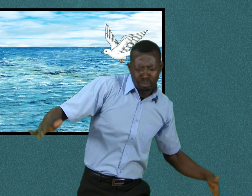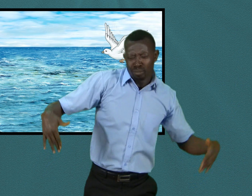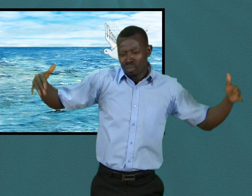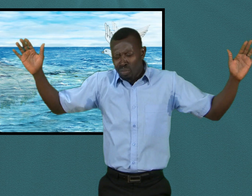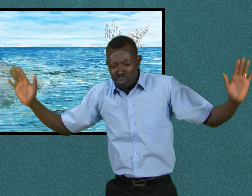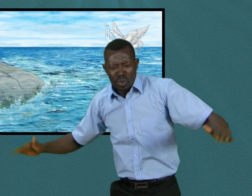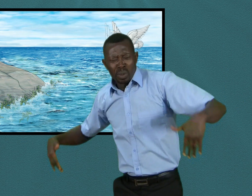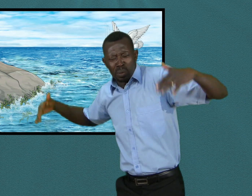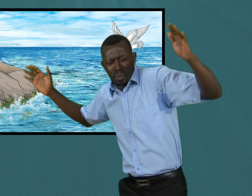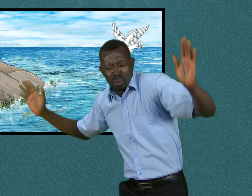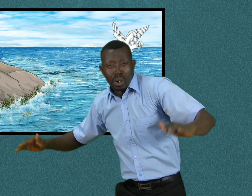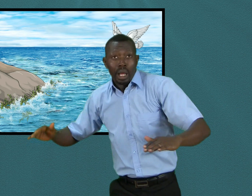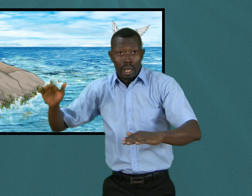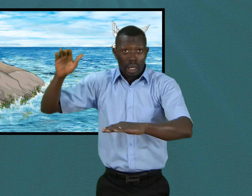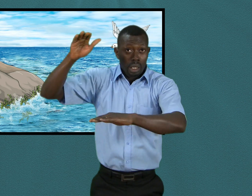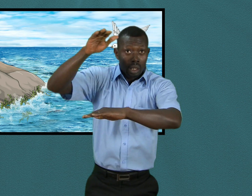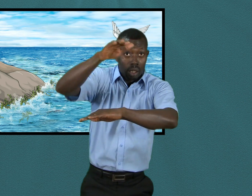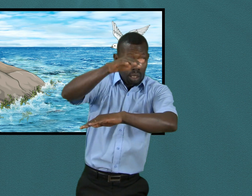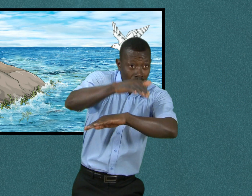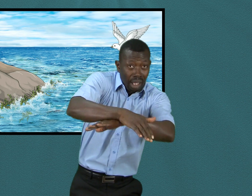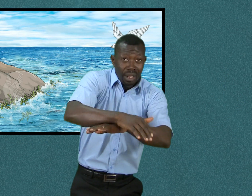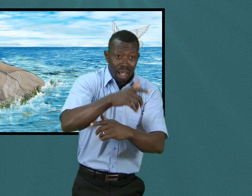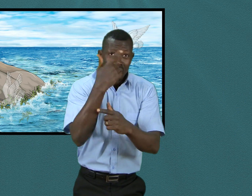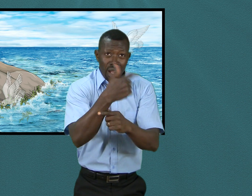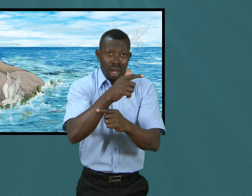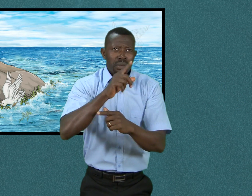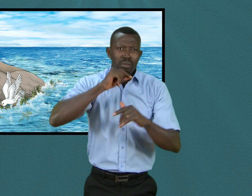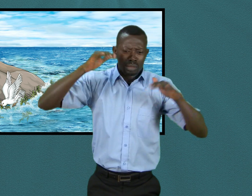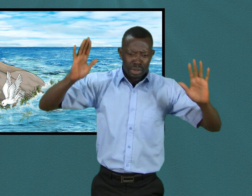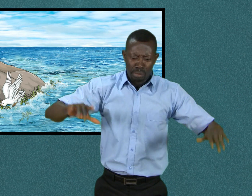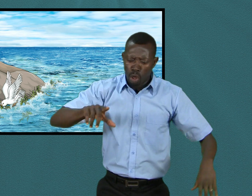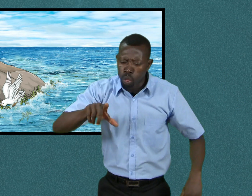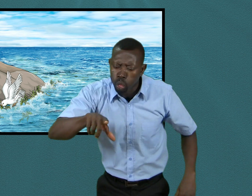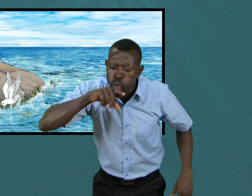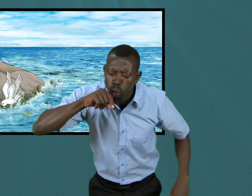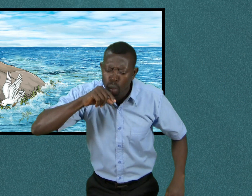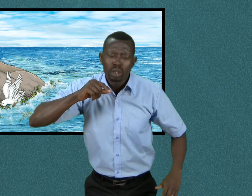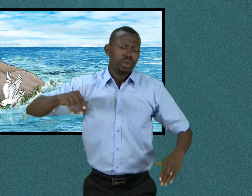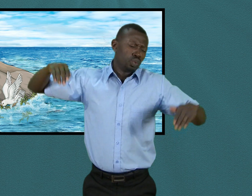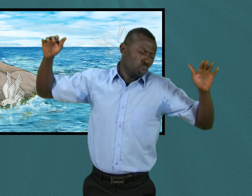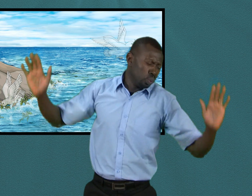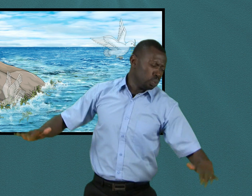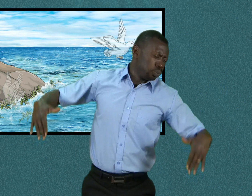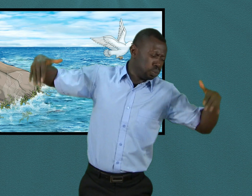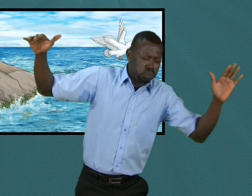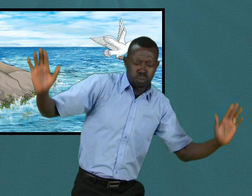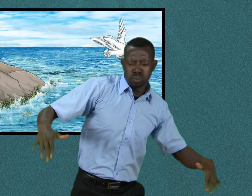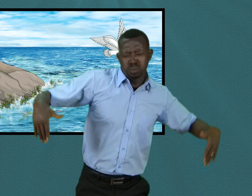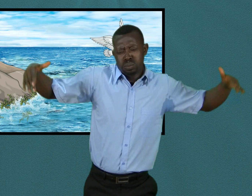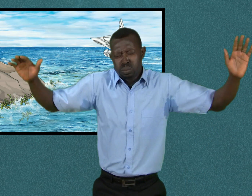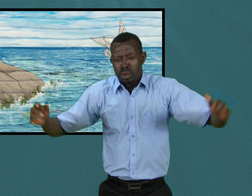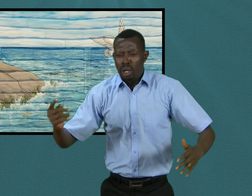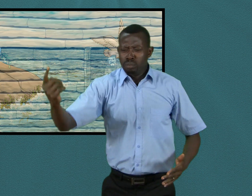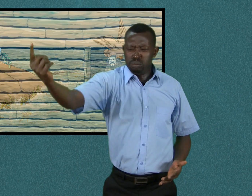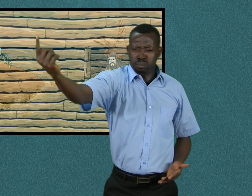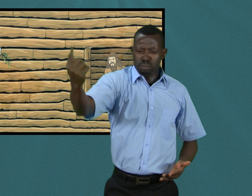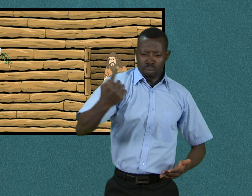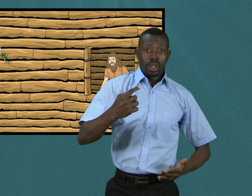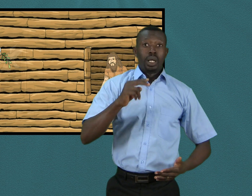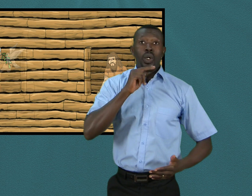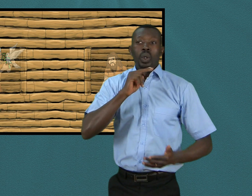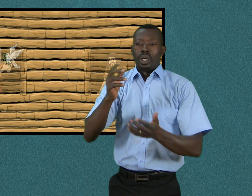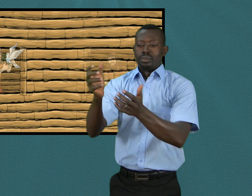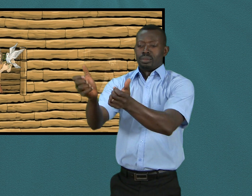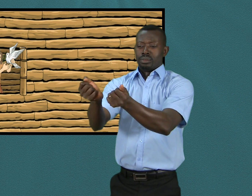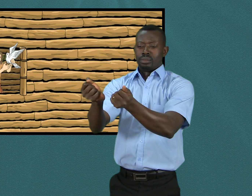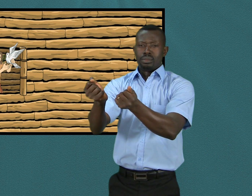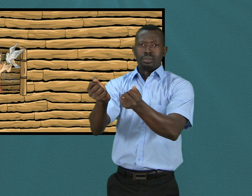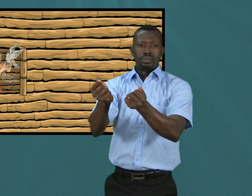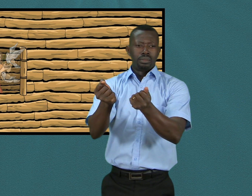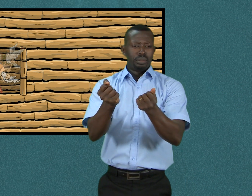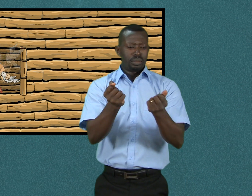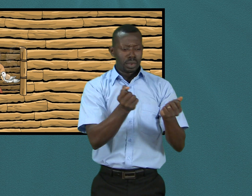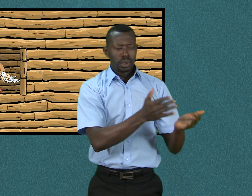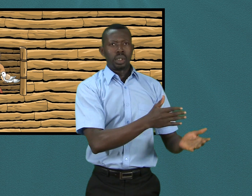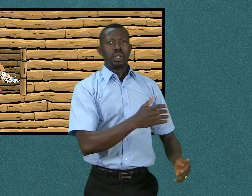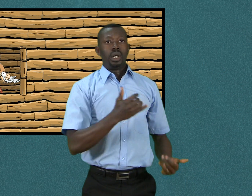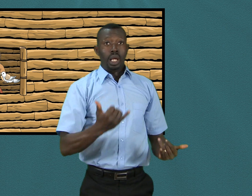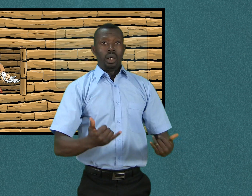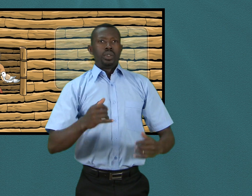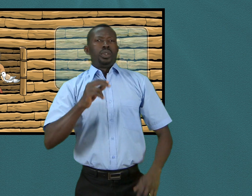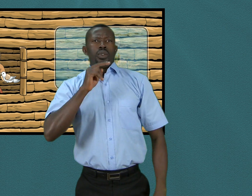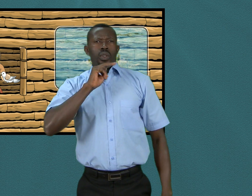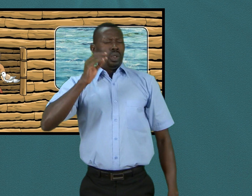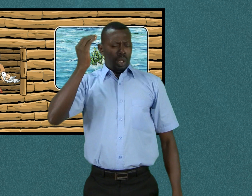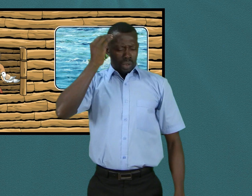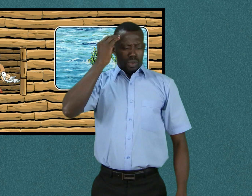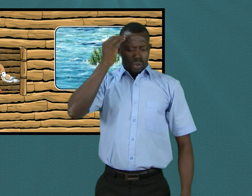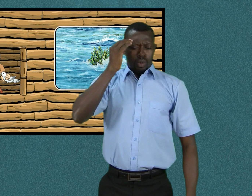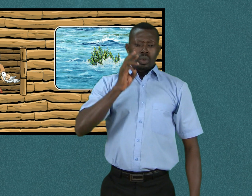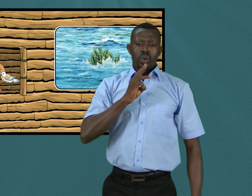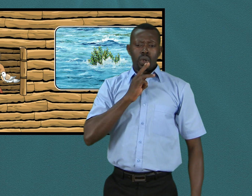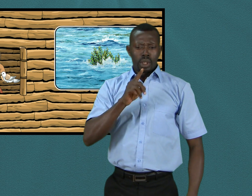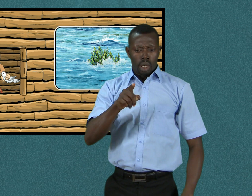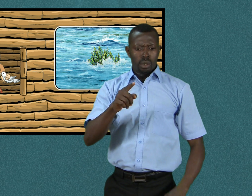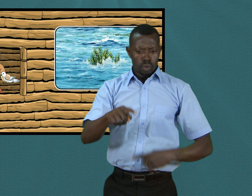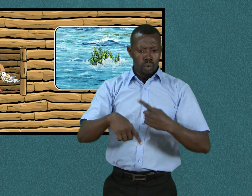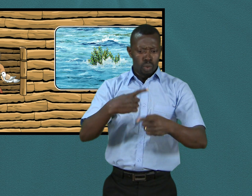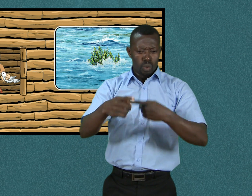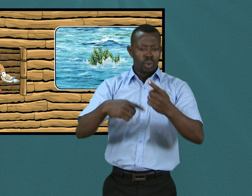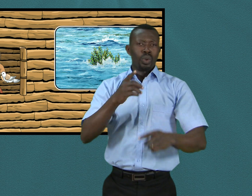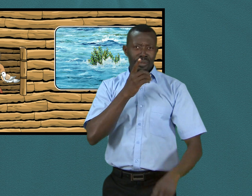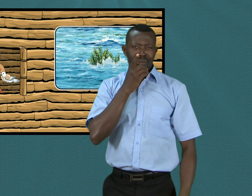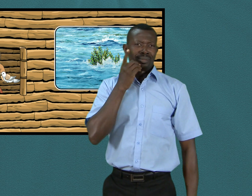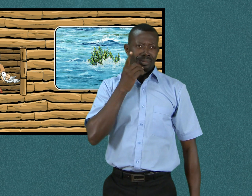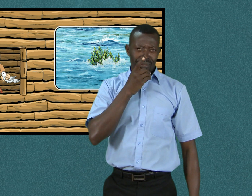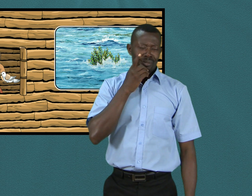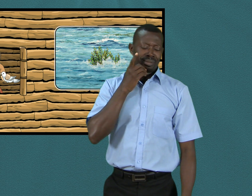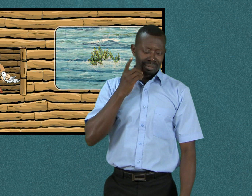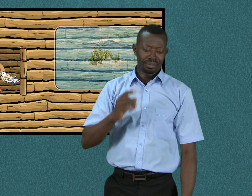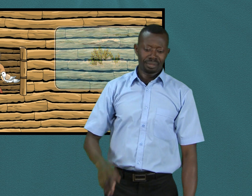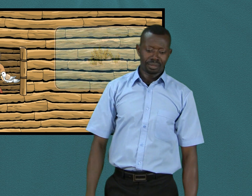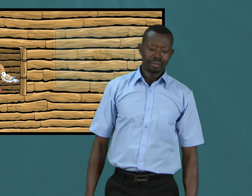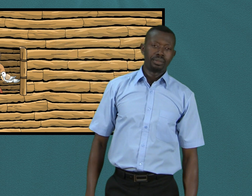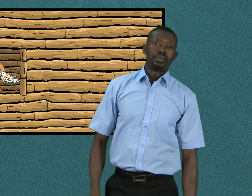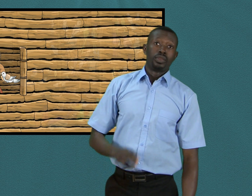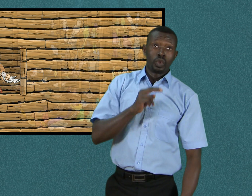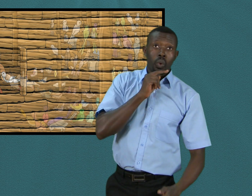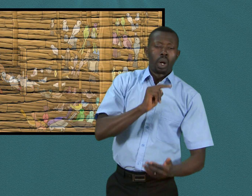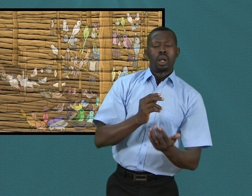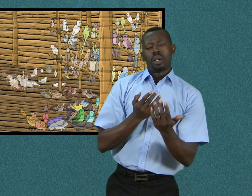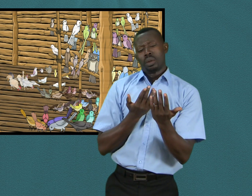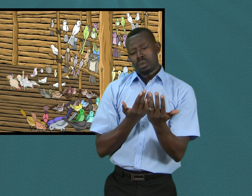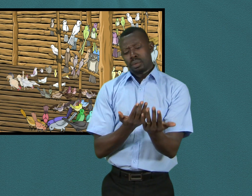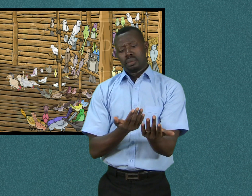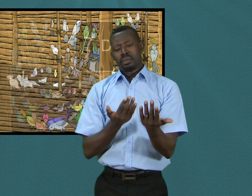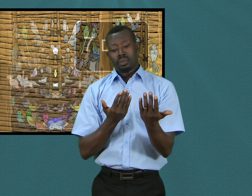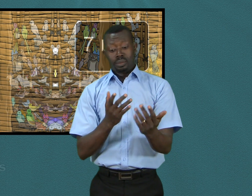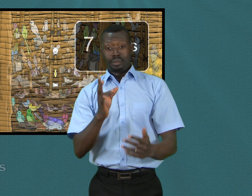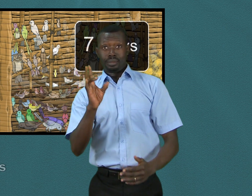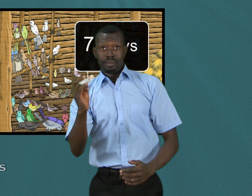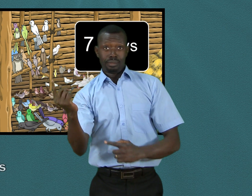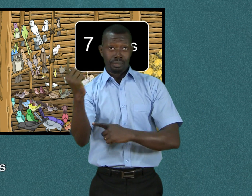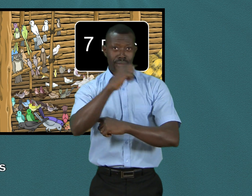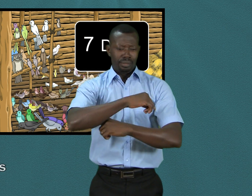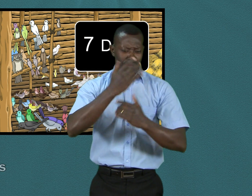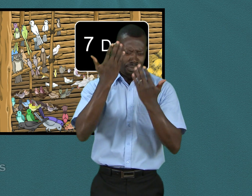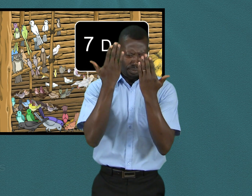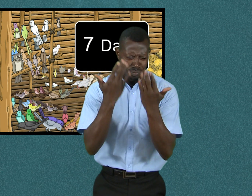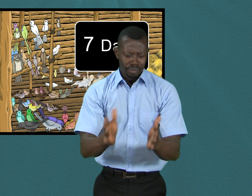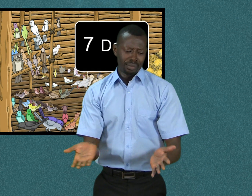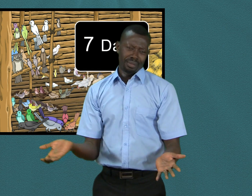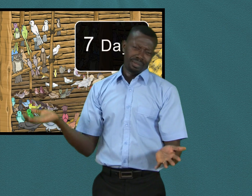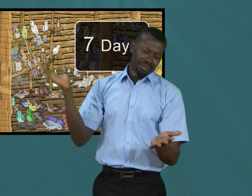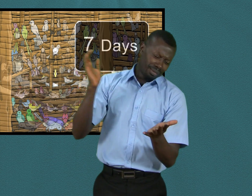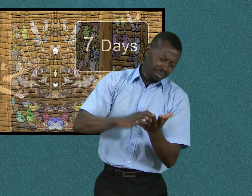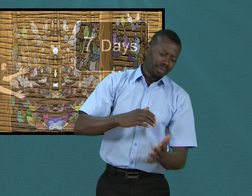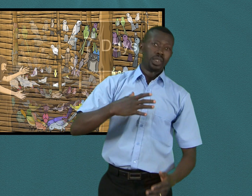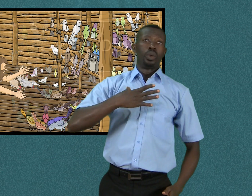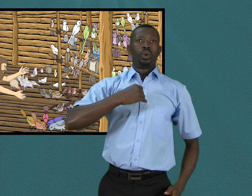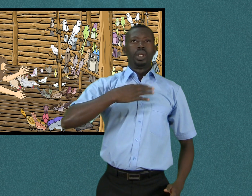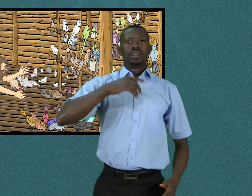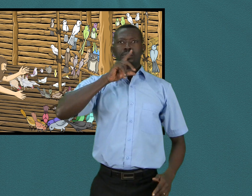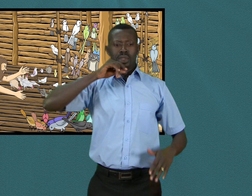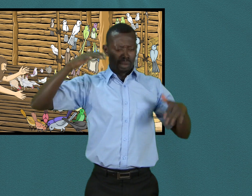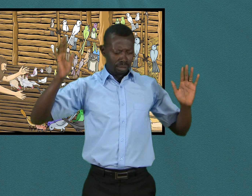And behold, the dove returned to him in the evening with a freshly plucked olive leaf in her beak. So Noah knew that the waters had receded from the earth.